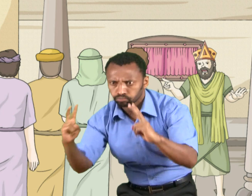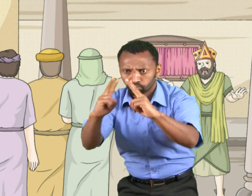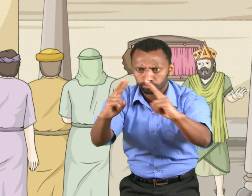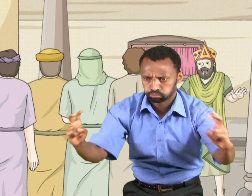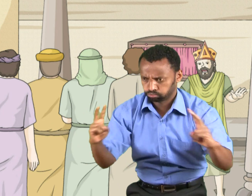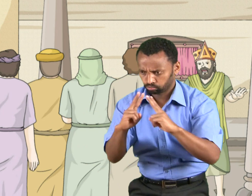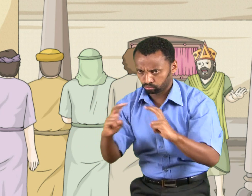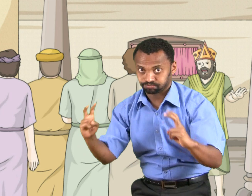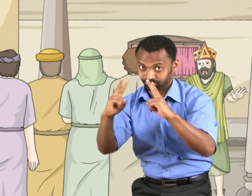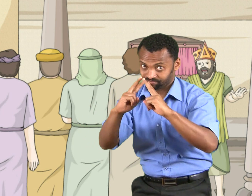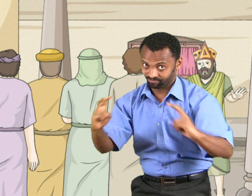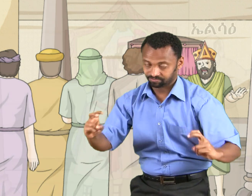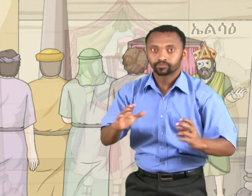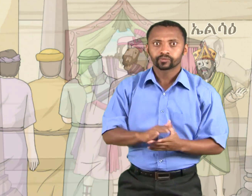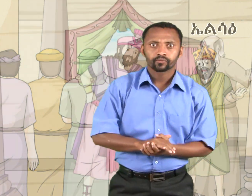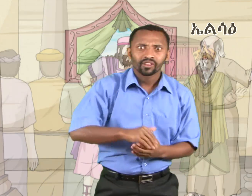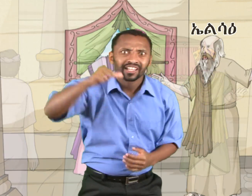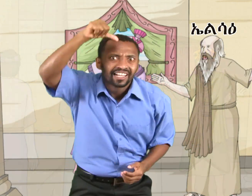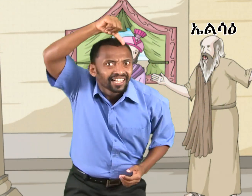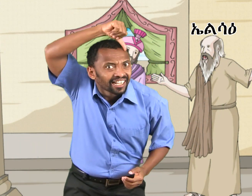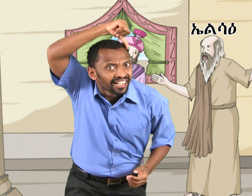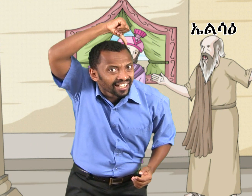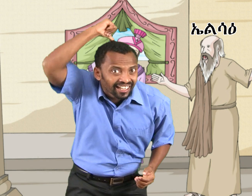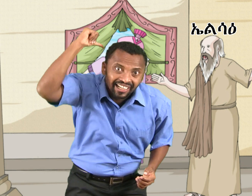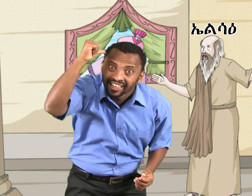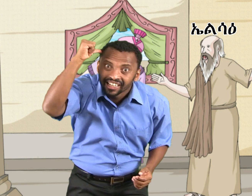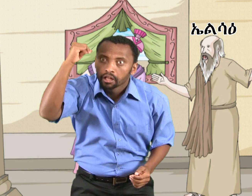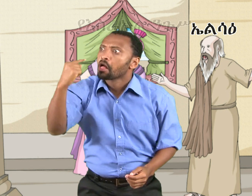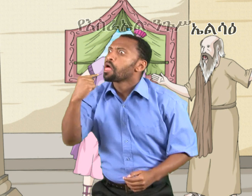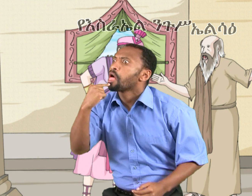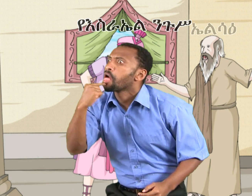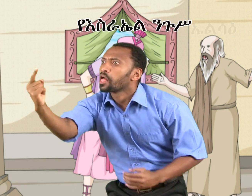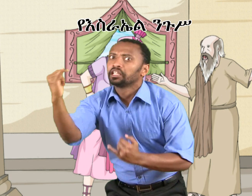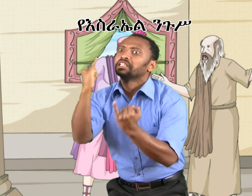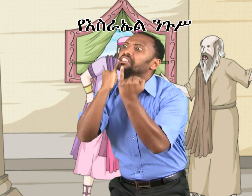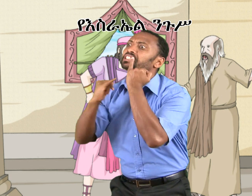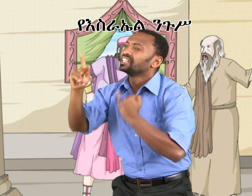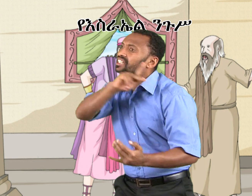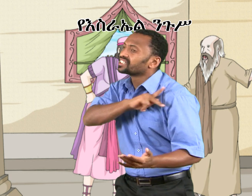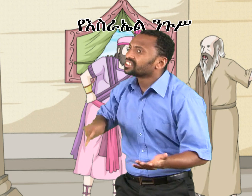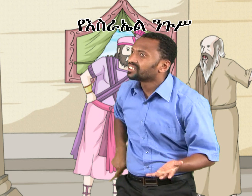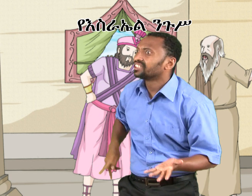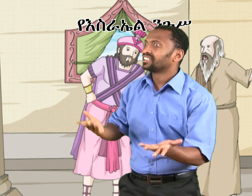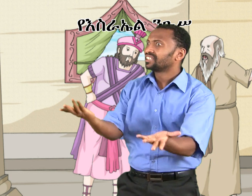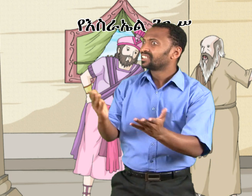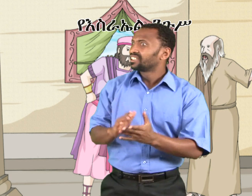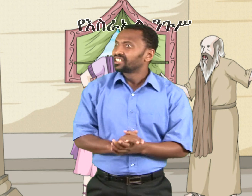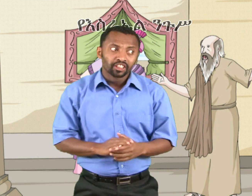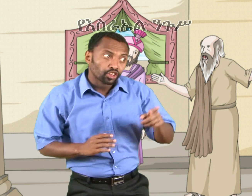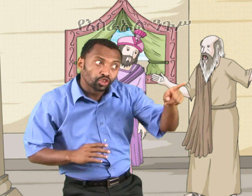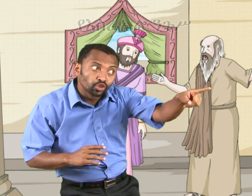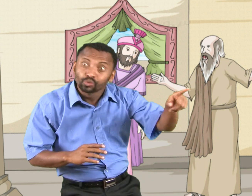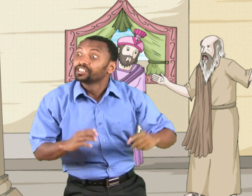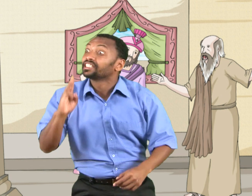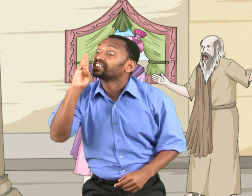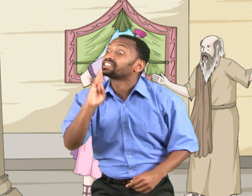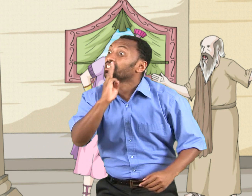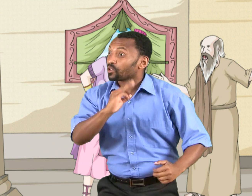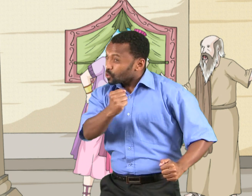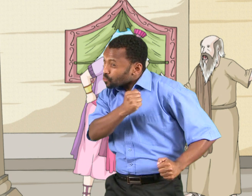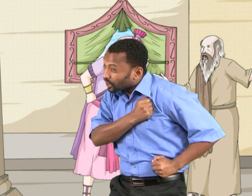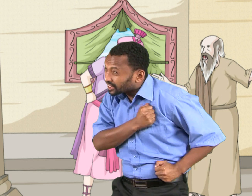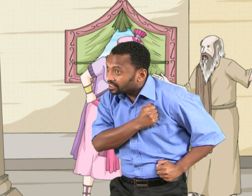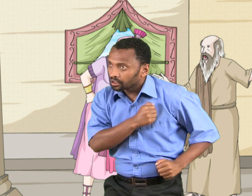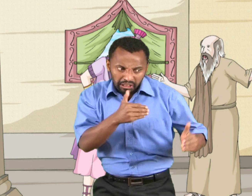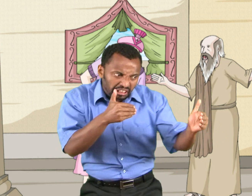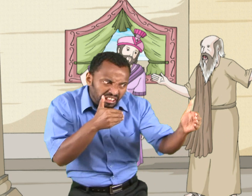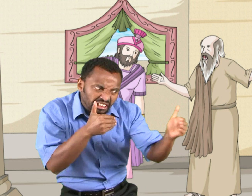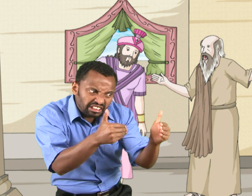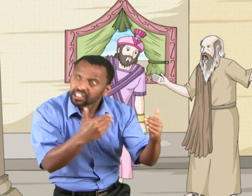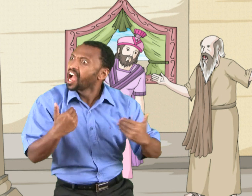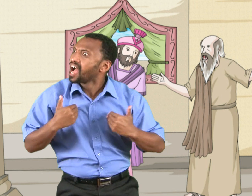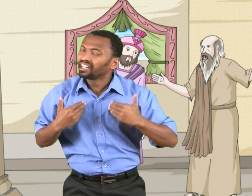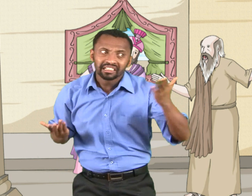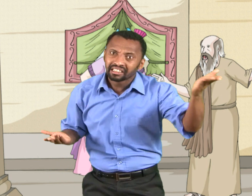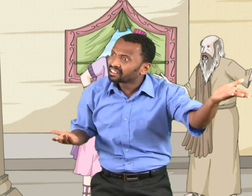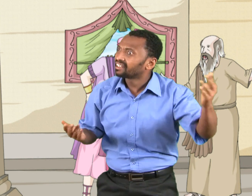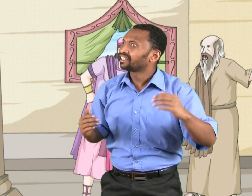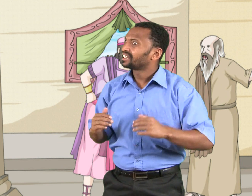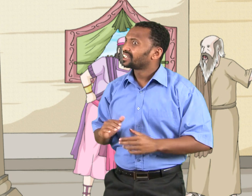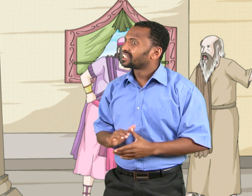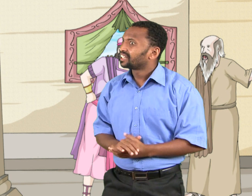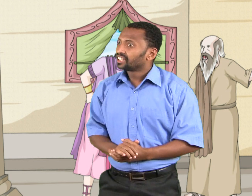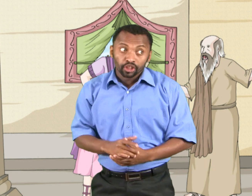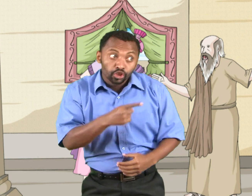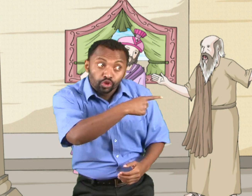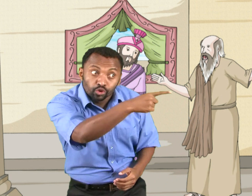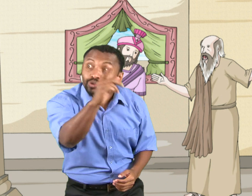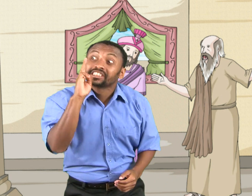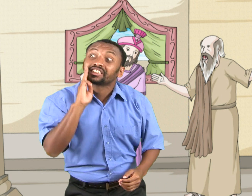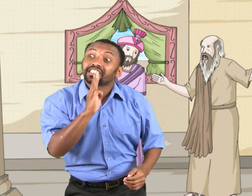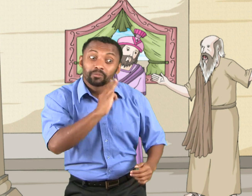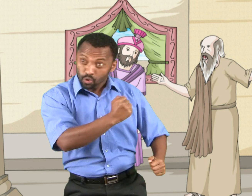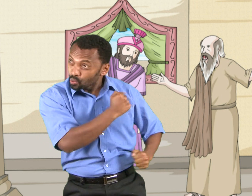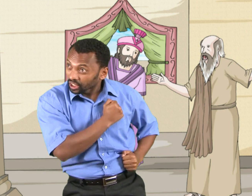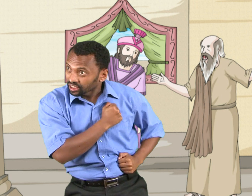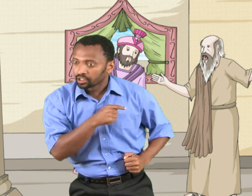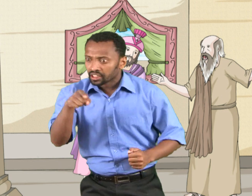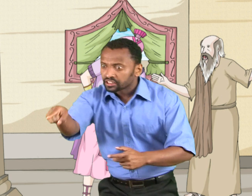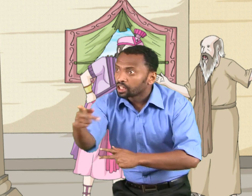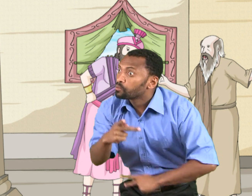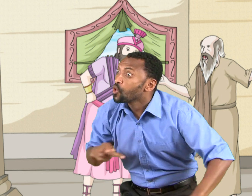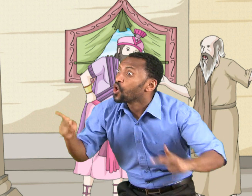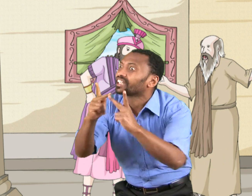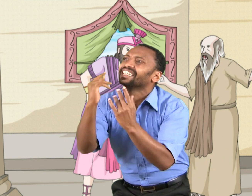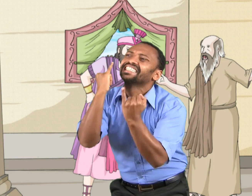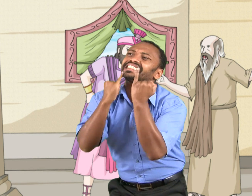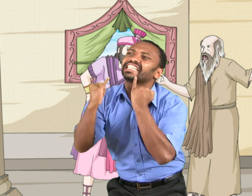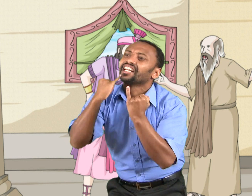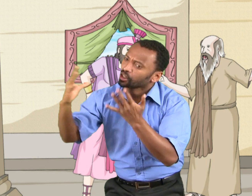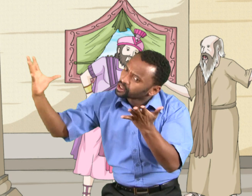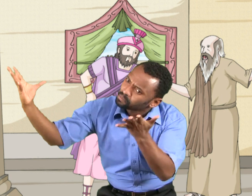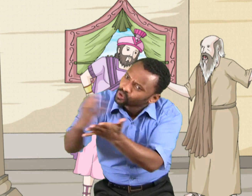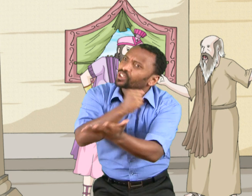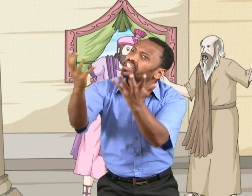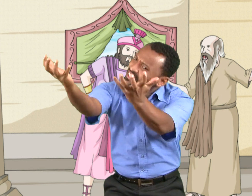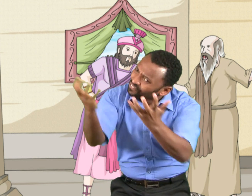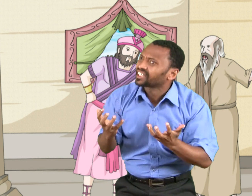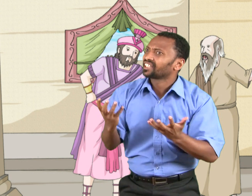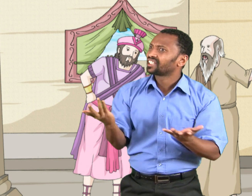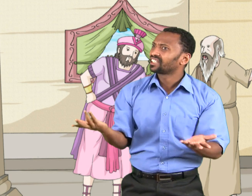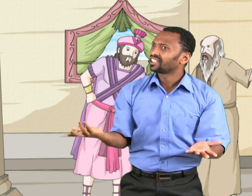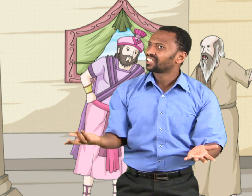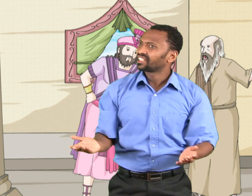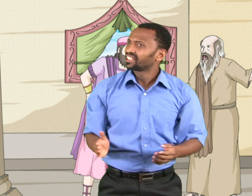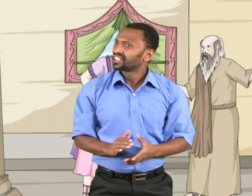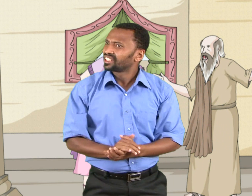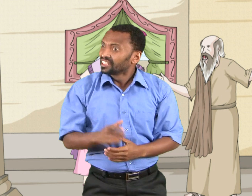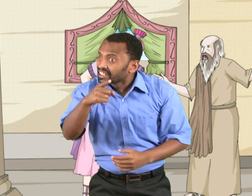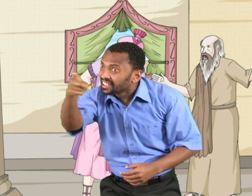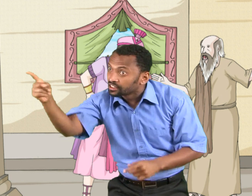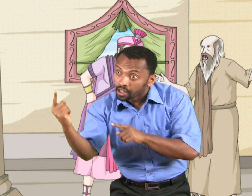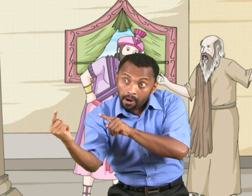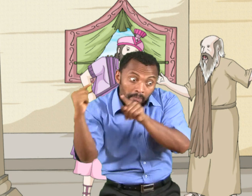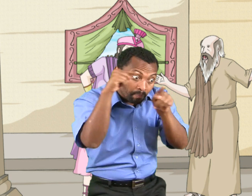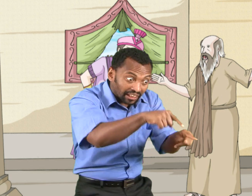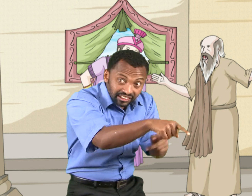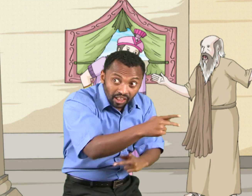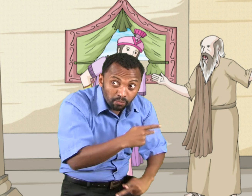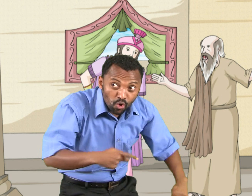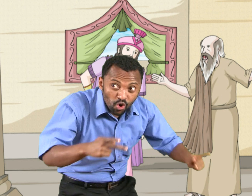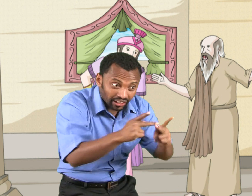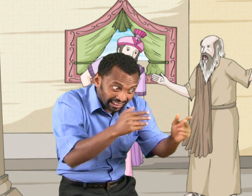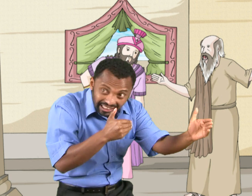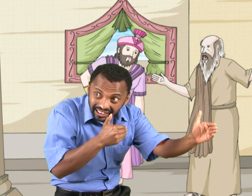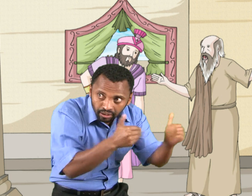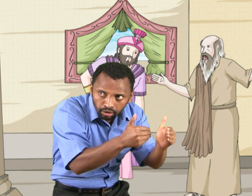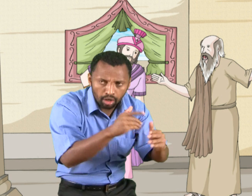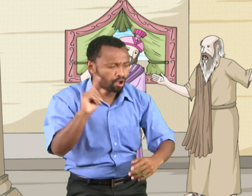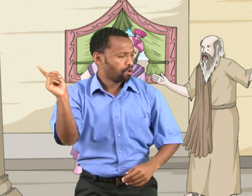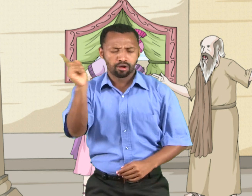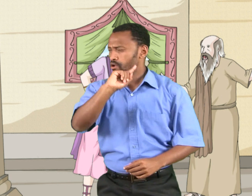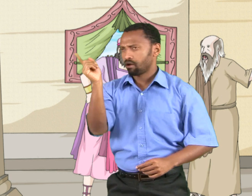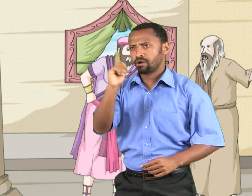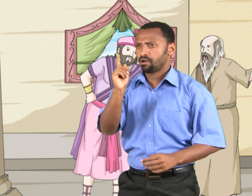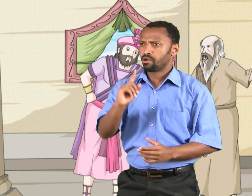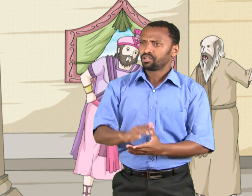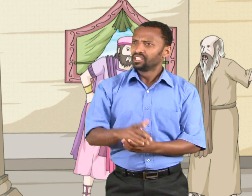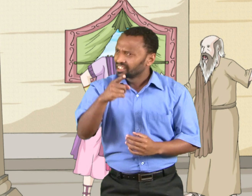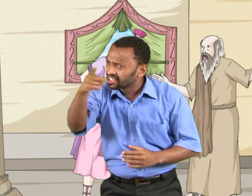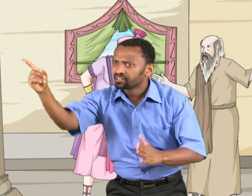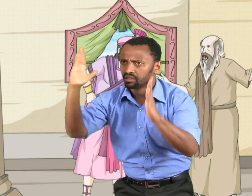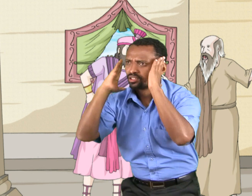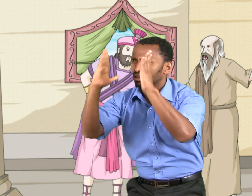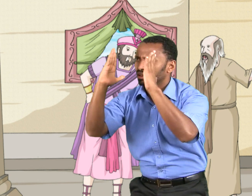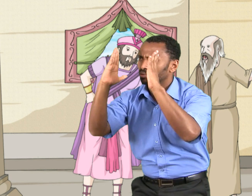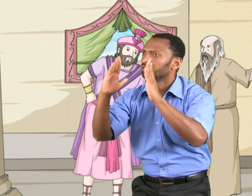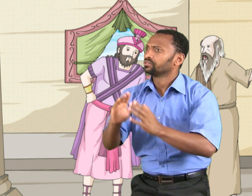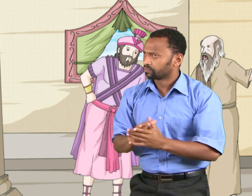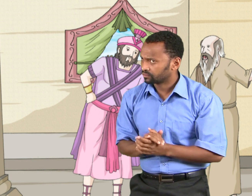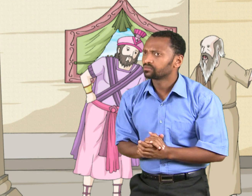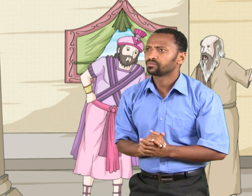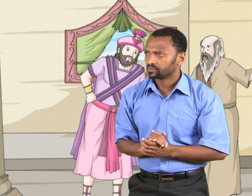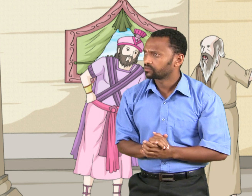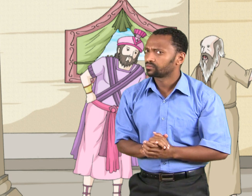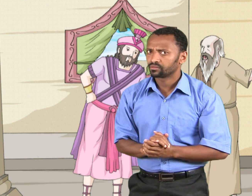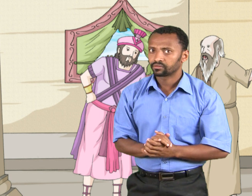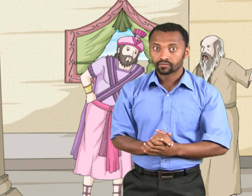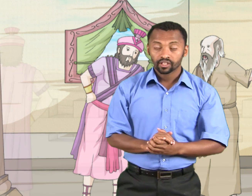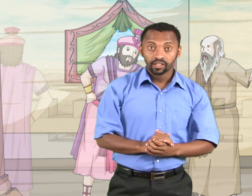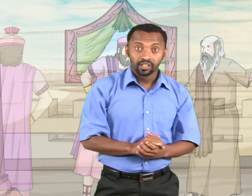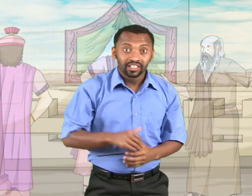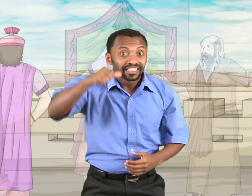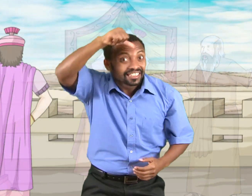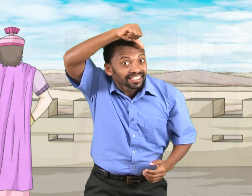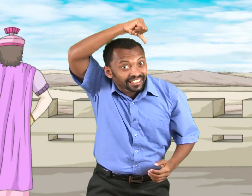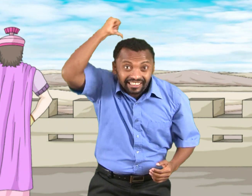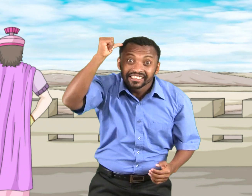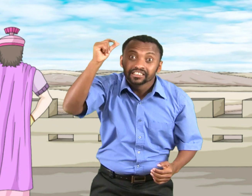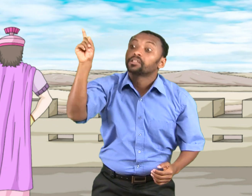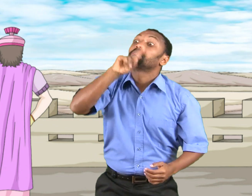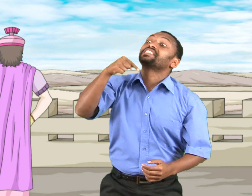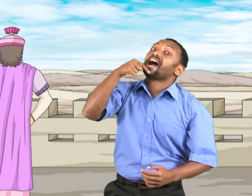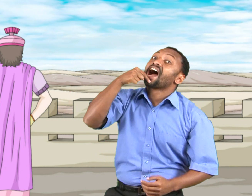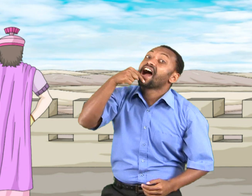Then the man of God sent word to the king of Israel: “Be careful passing by this place, for the Arameans are going down there.”